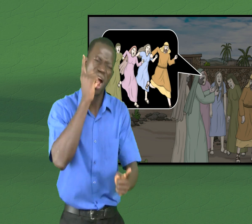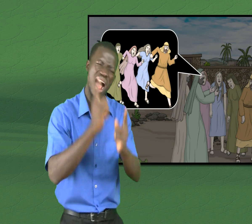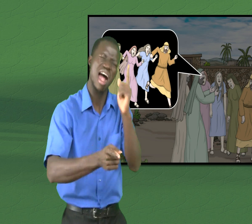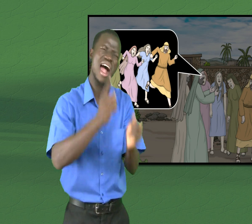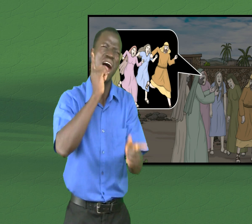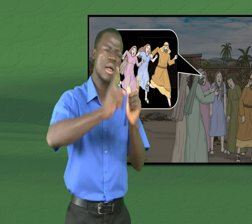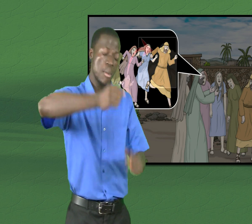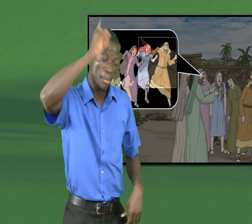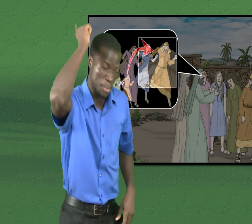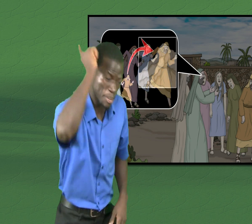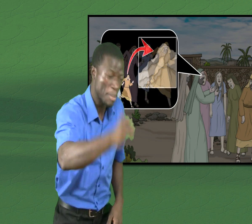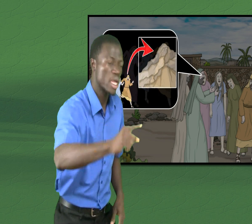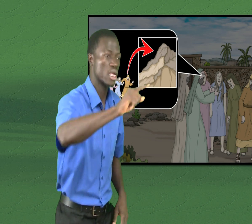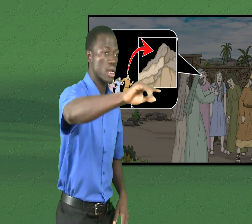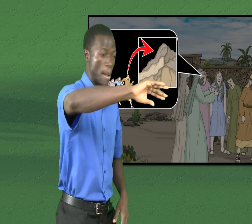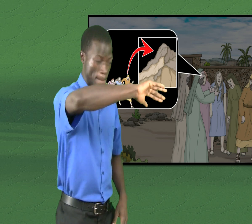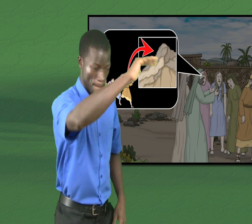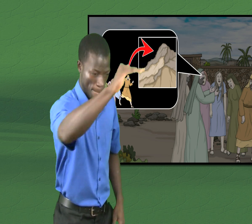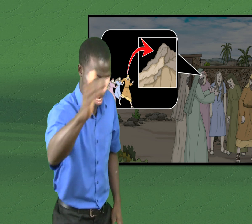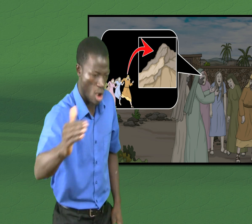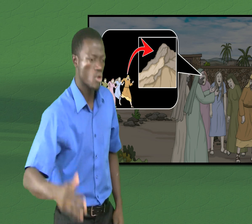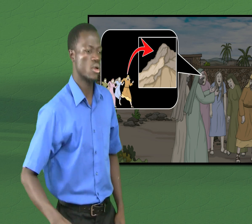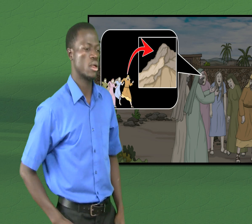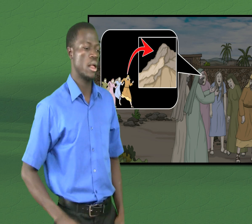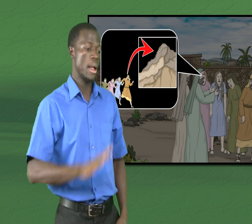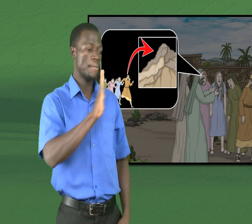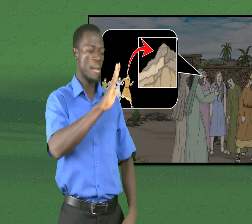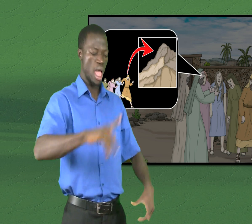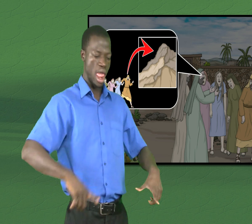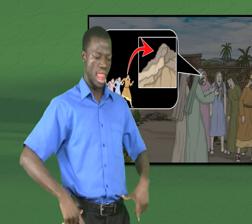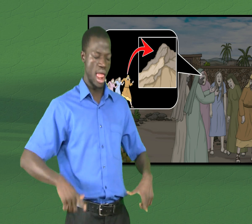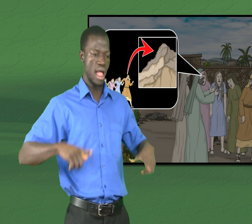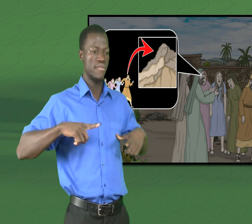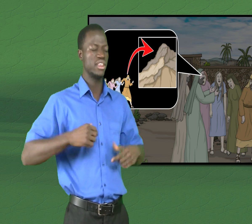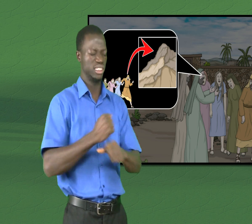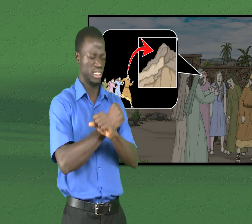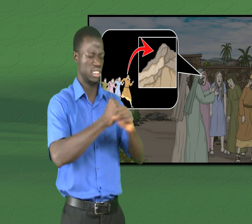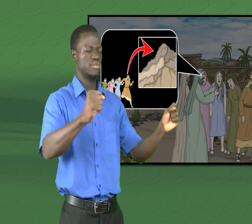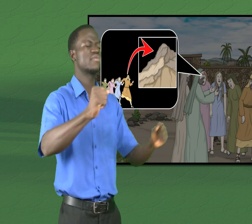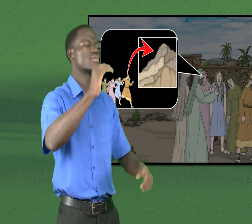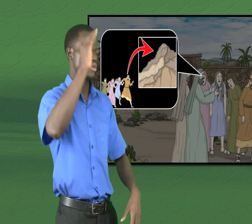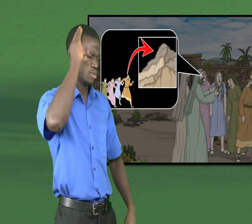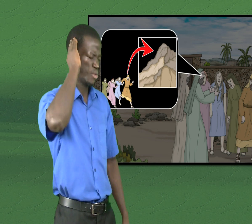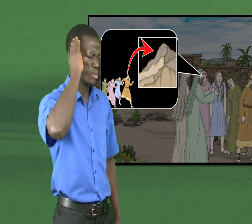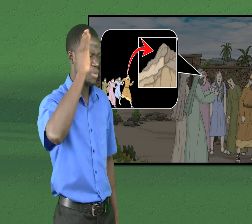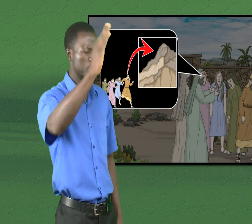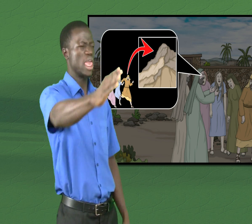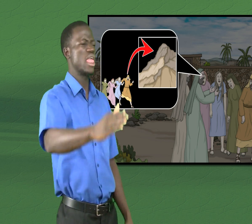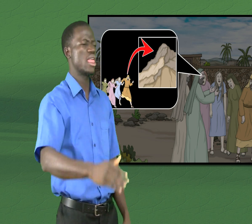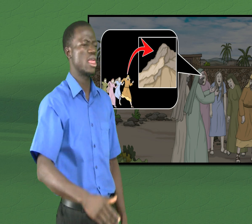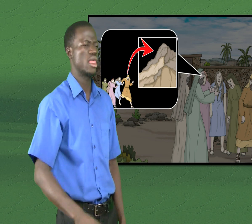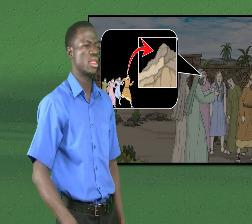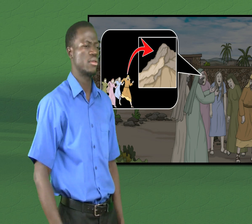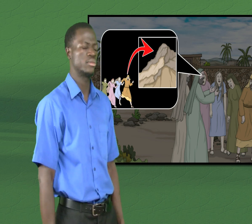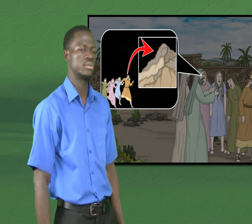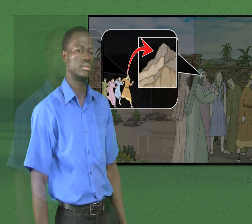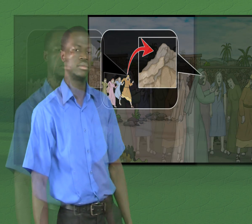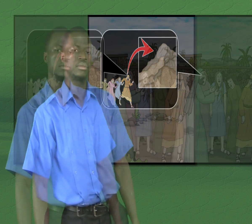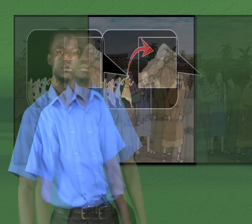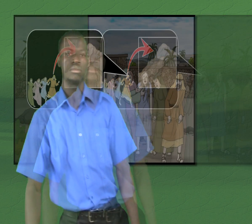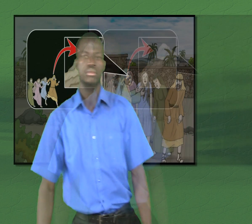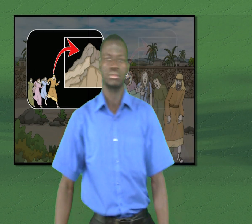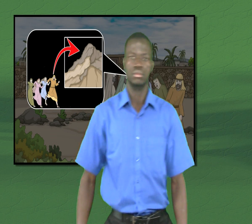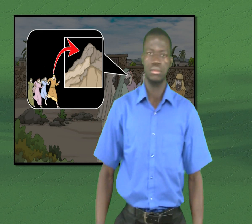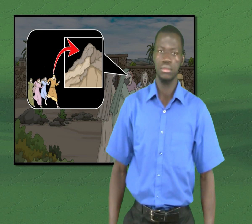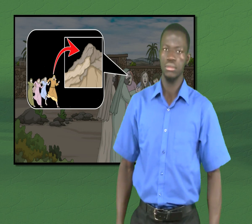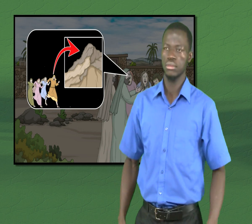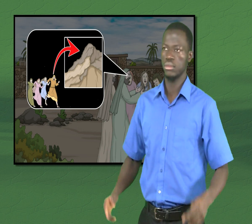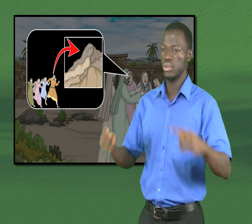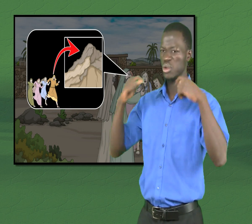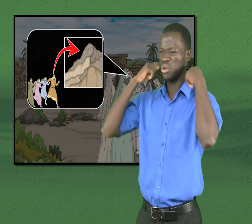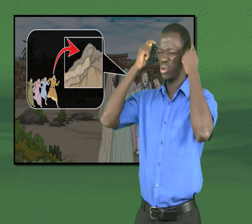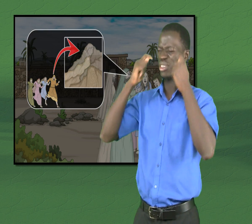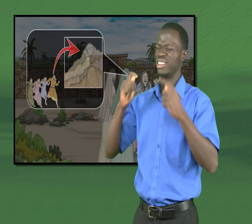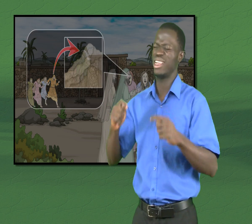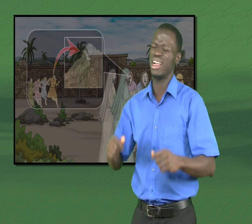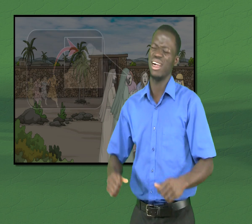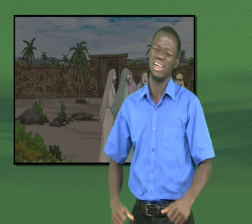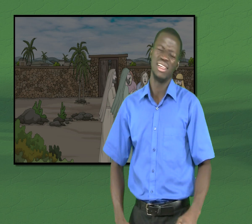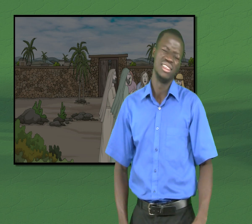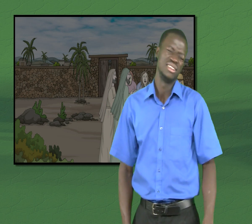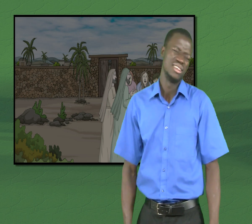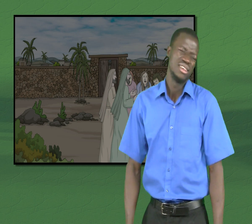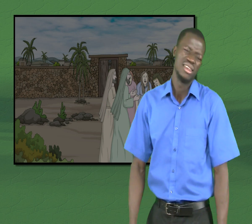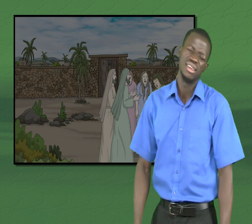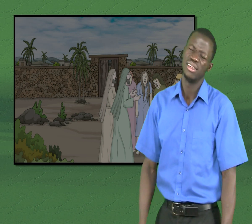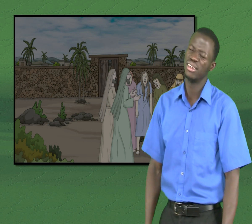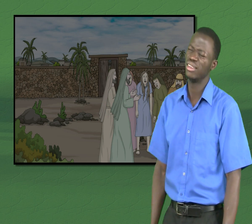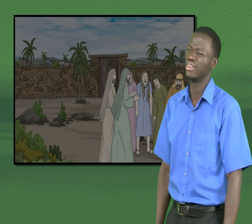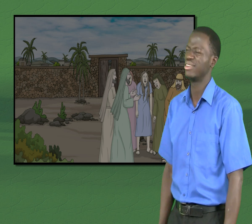Flee to the mountains, or you will be swept away!”